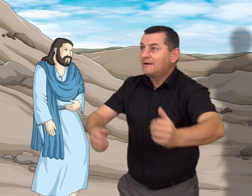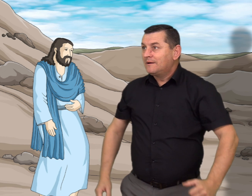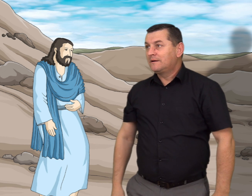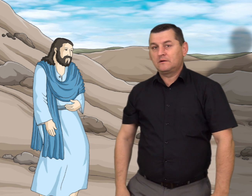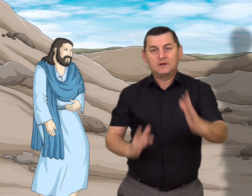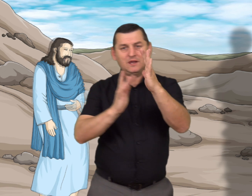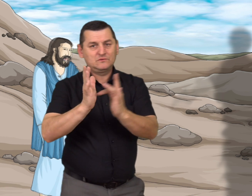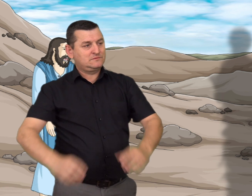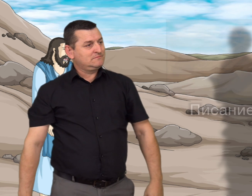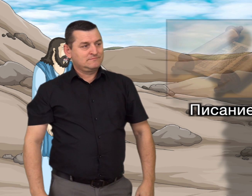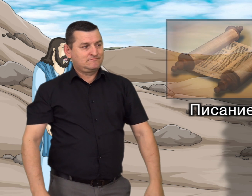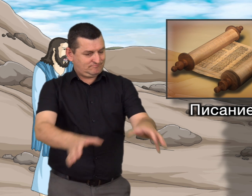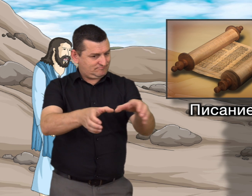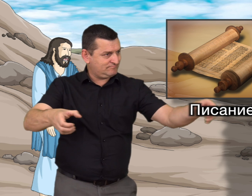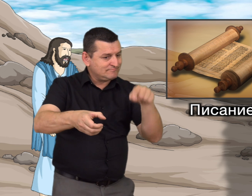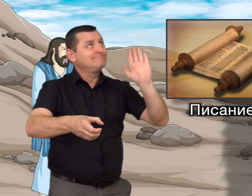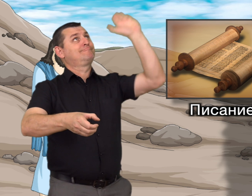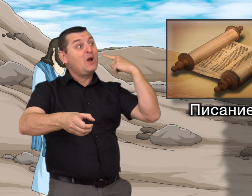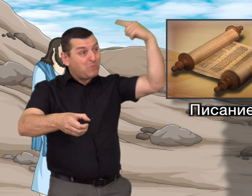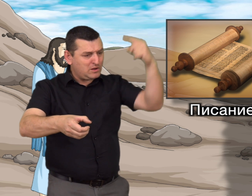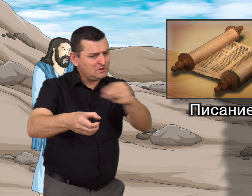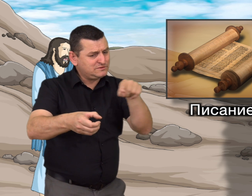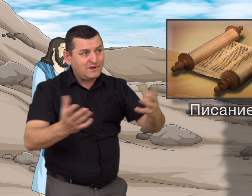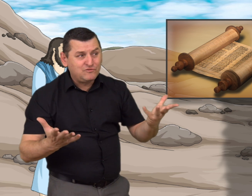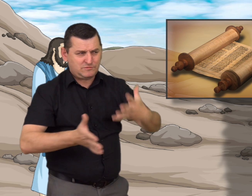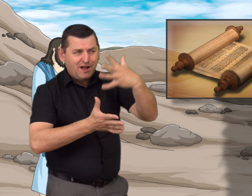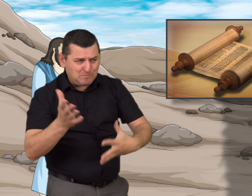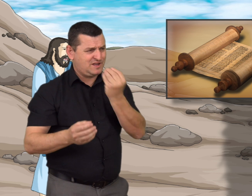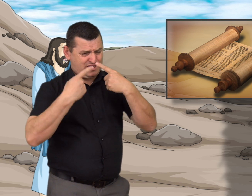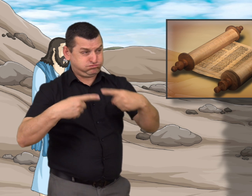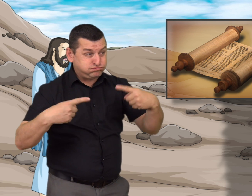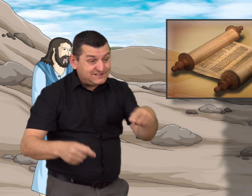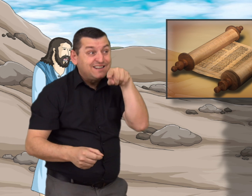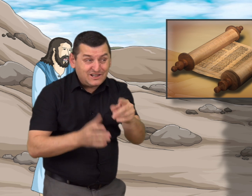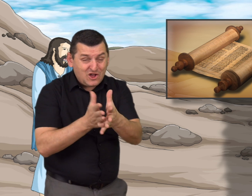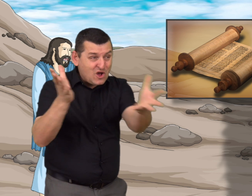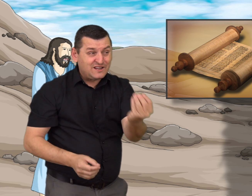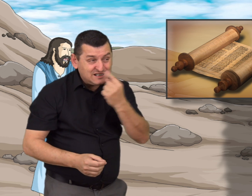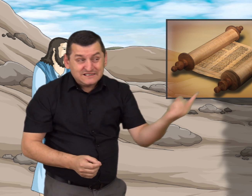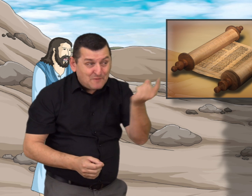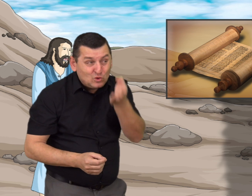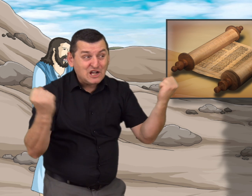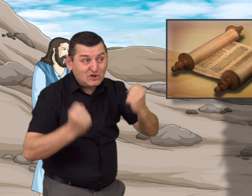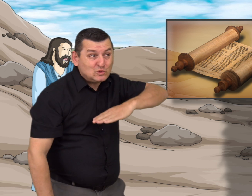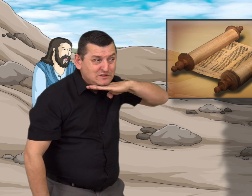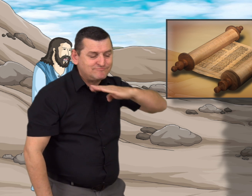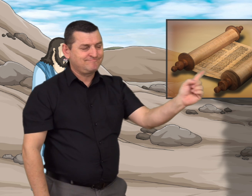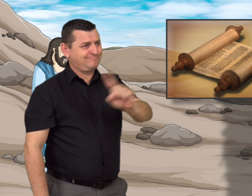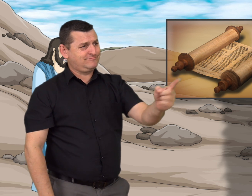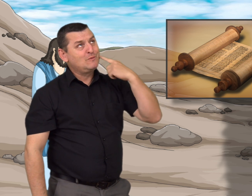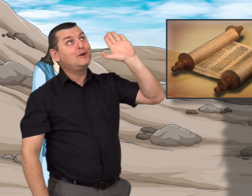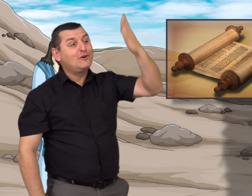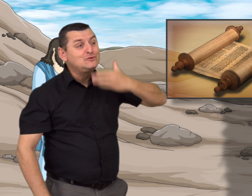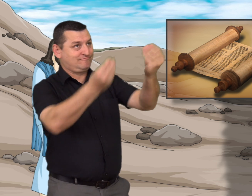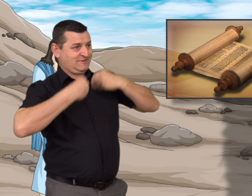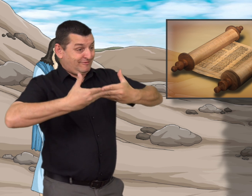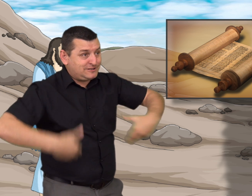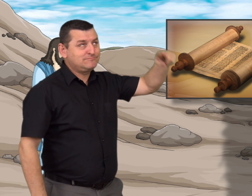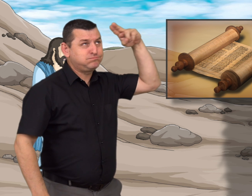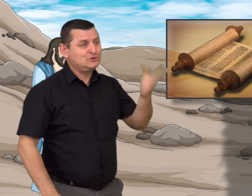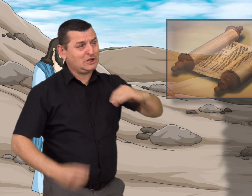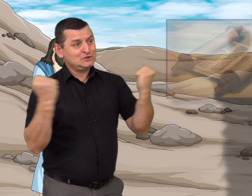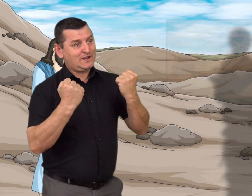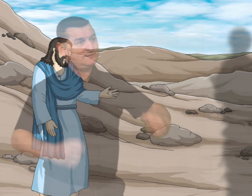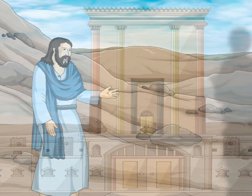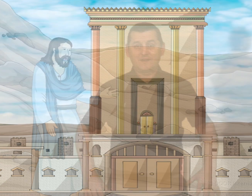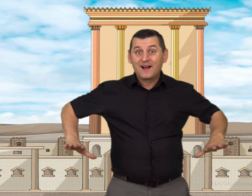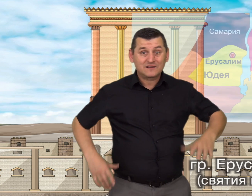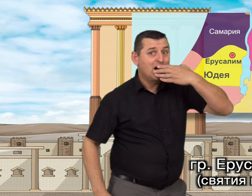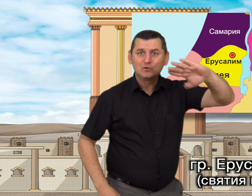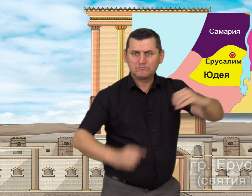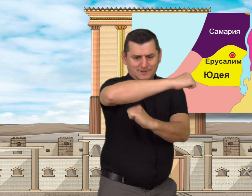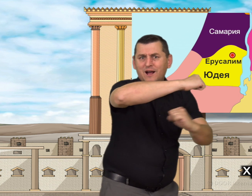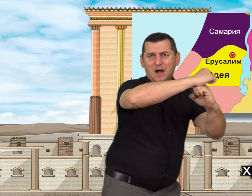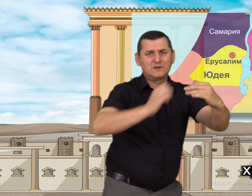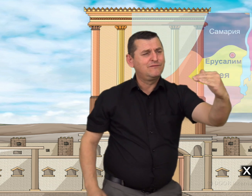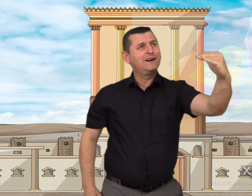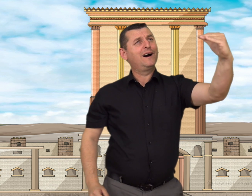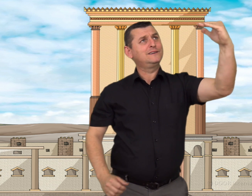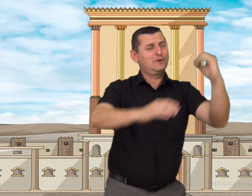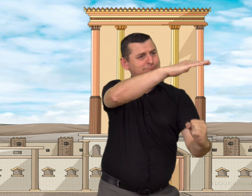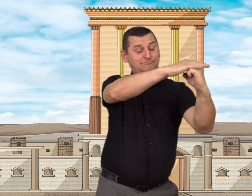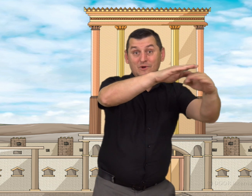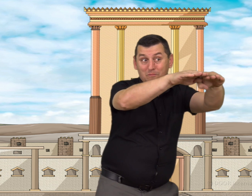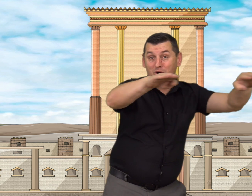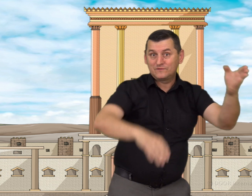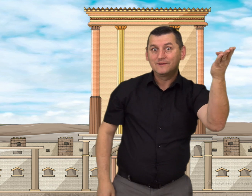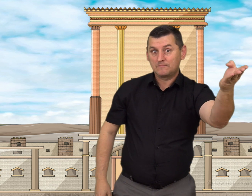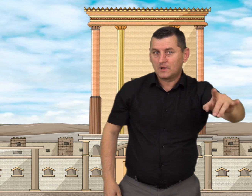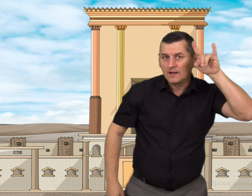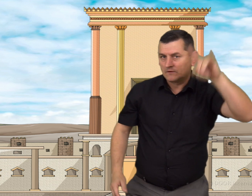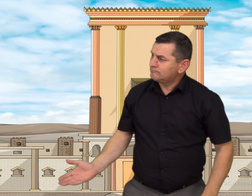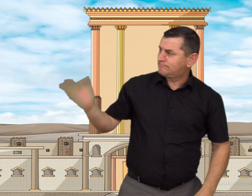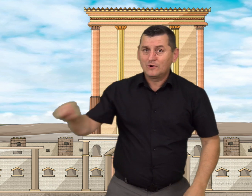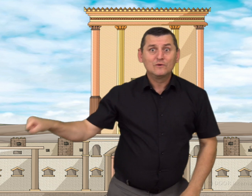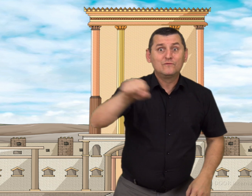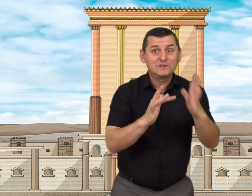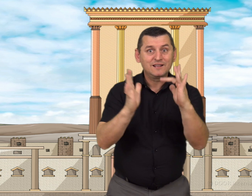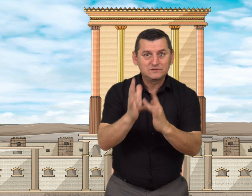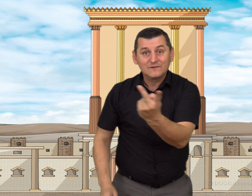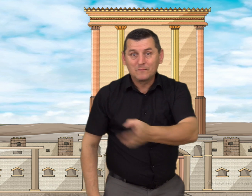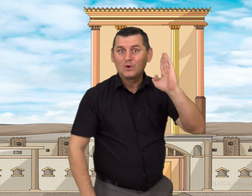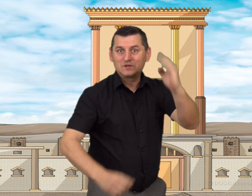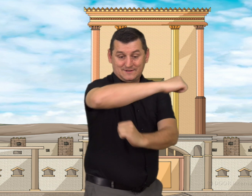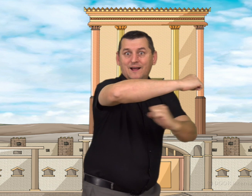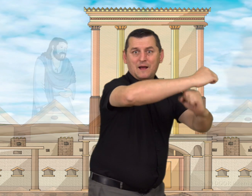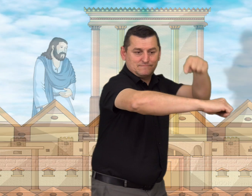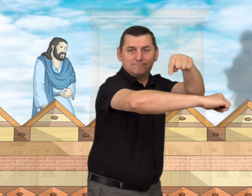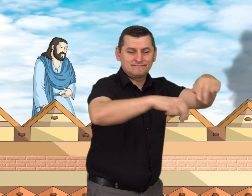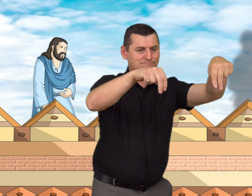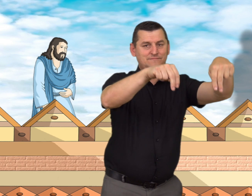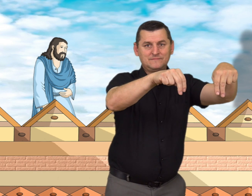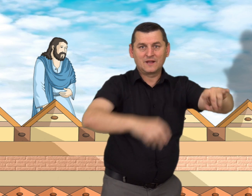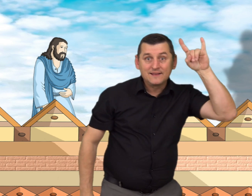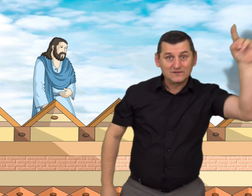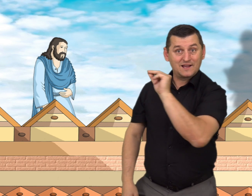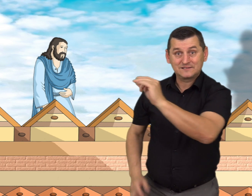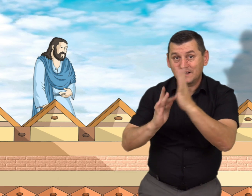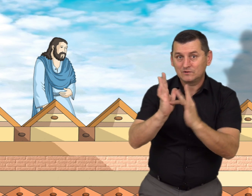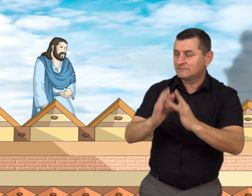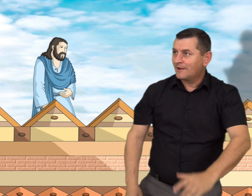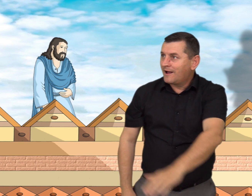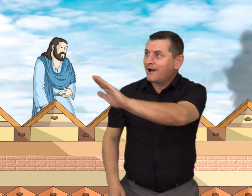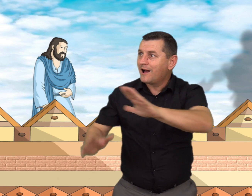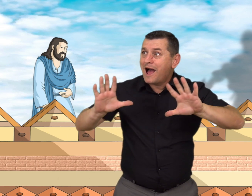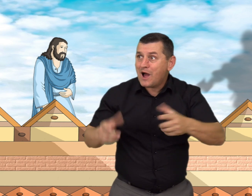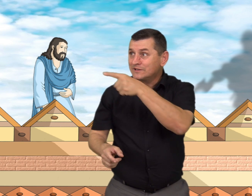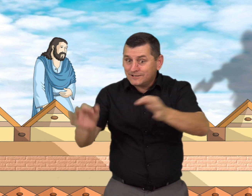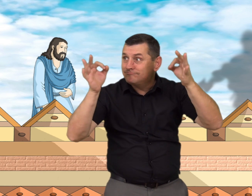But Jesus answered, “It is written: ‘Man shall not live on bread alone, but on every word that comes from the mouth of God.’” Then the devil took Him to the holy city and set Him on the pinnacle of the temple.